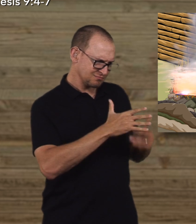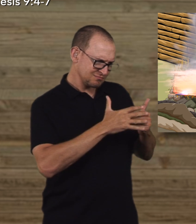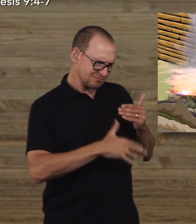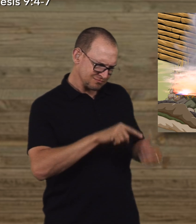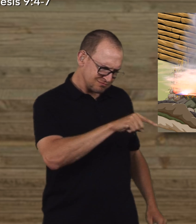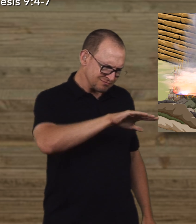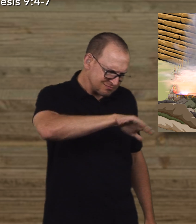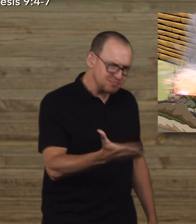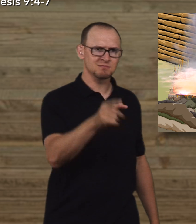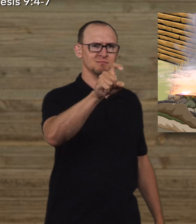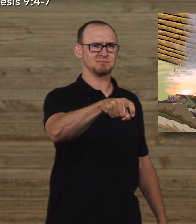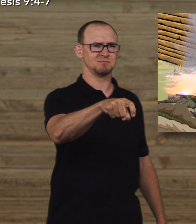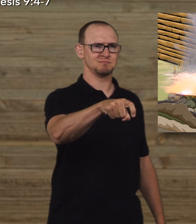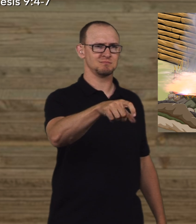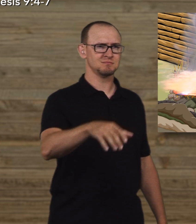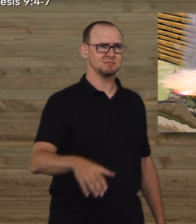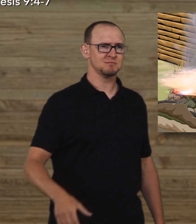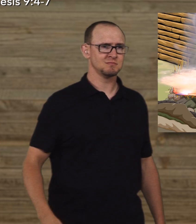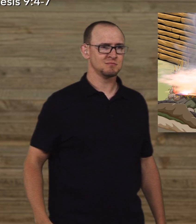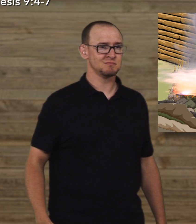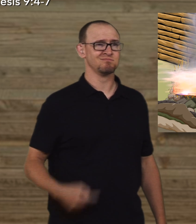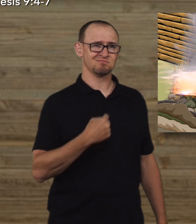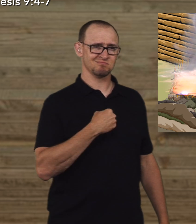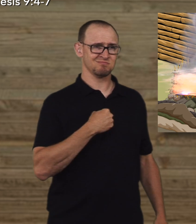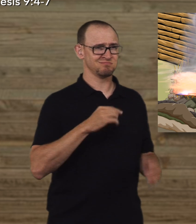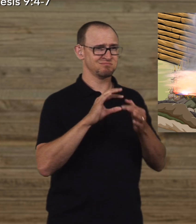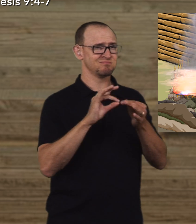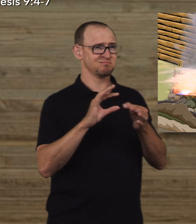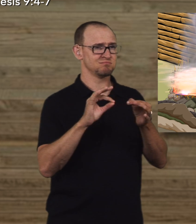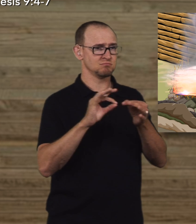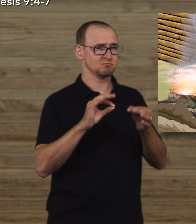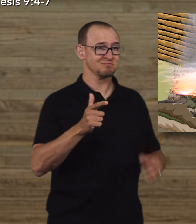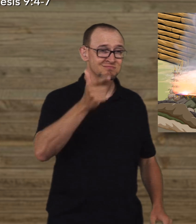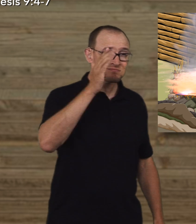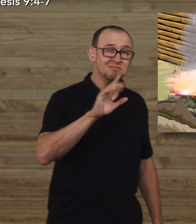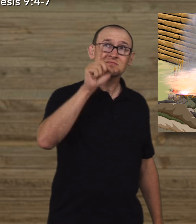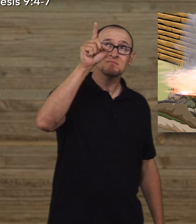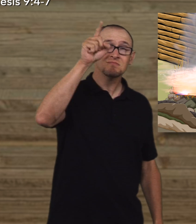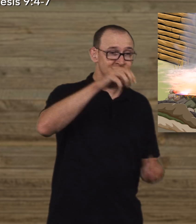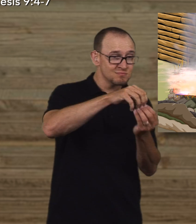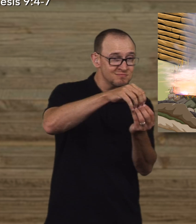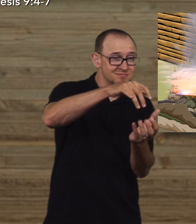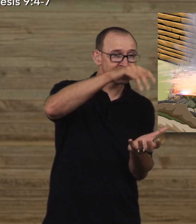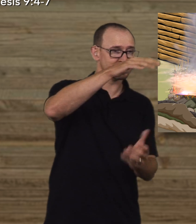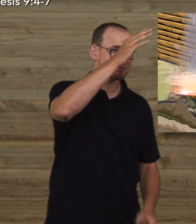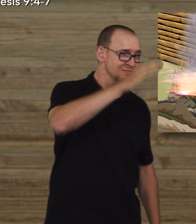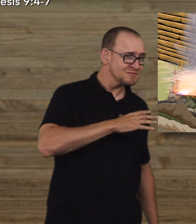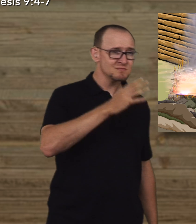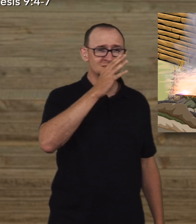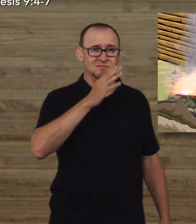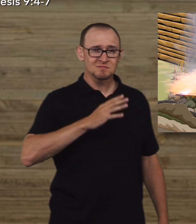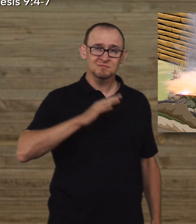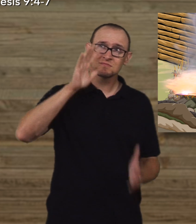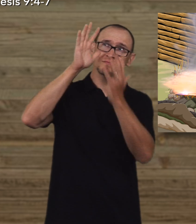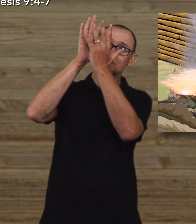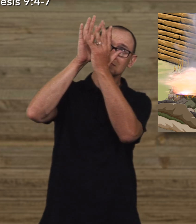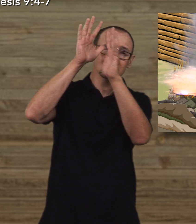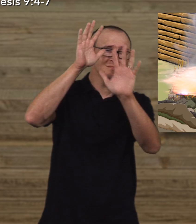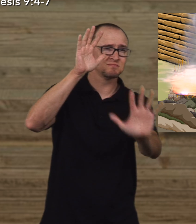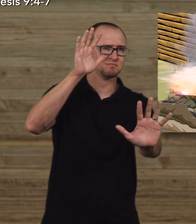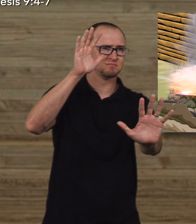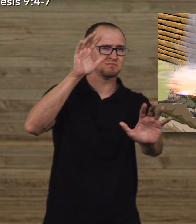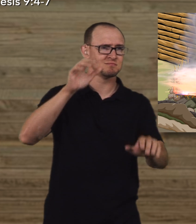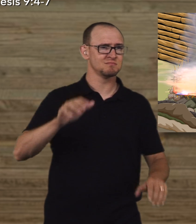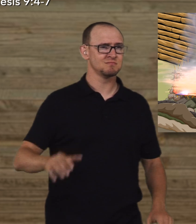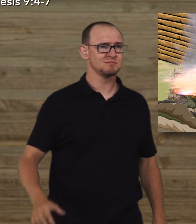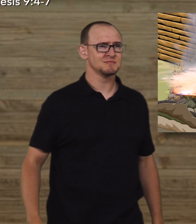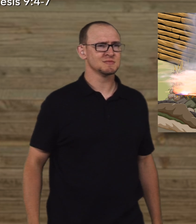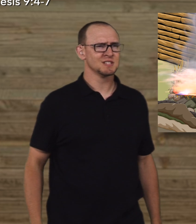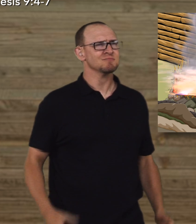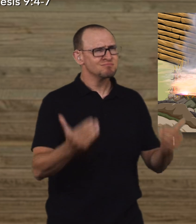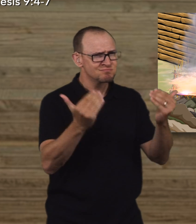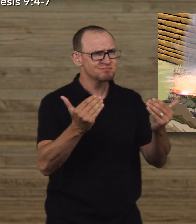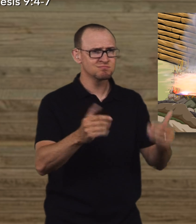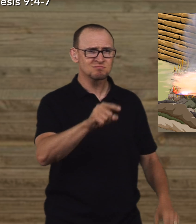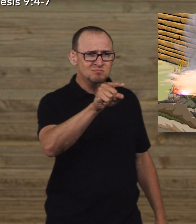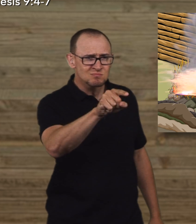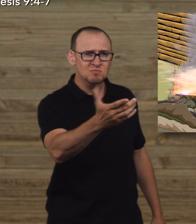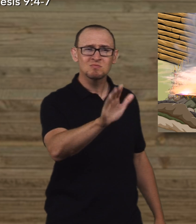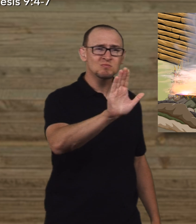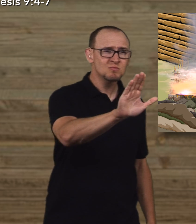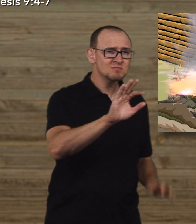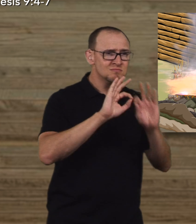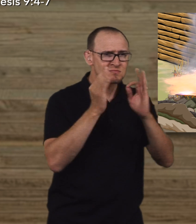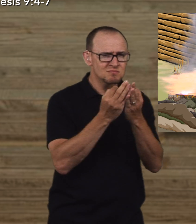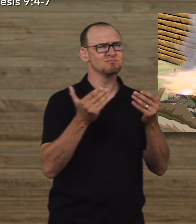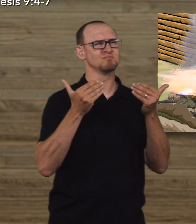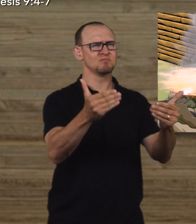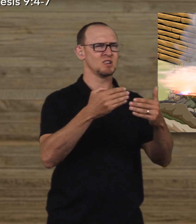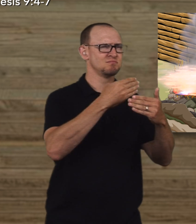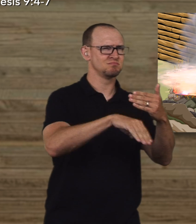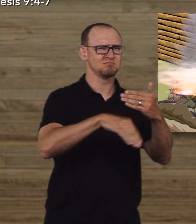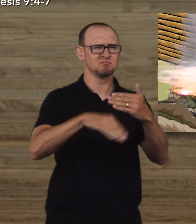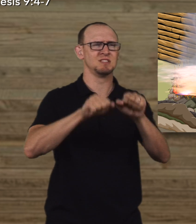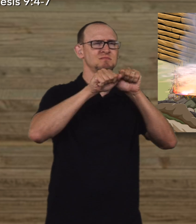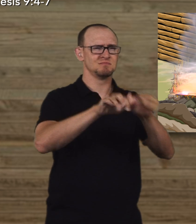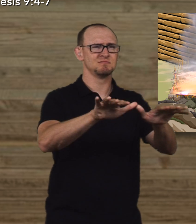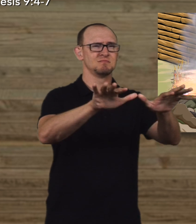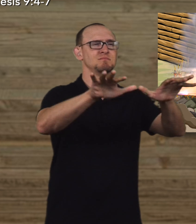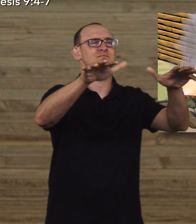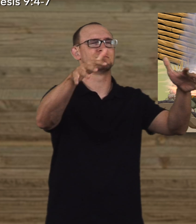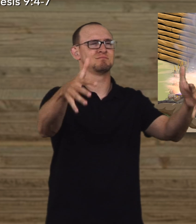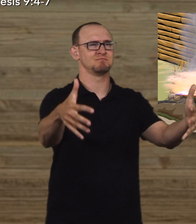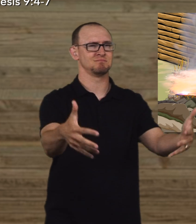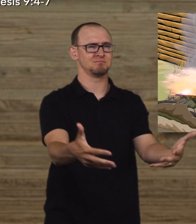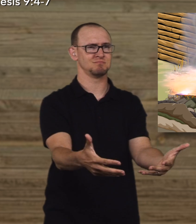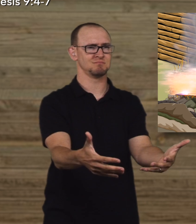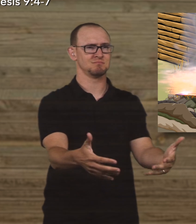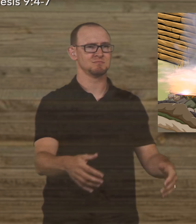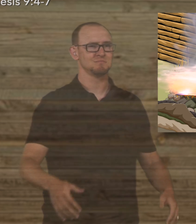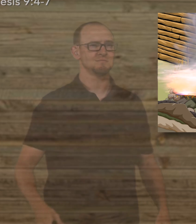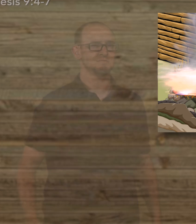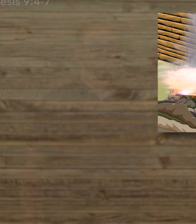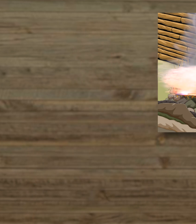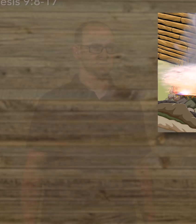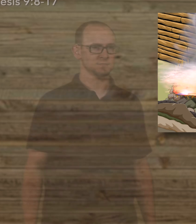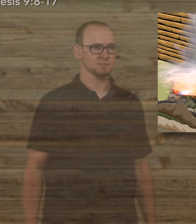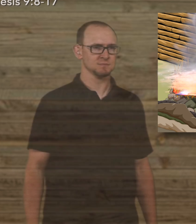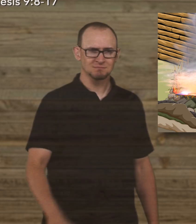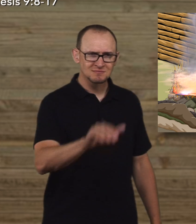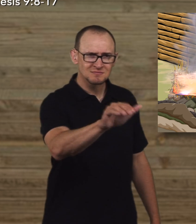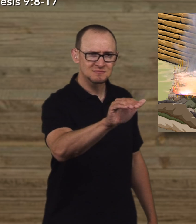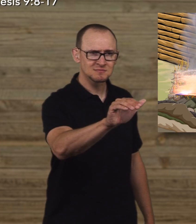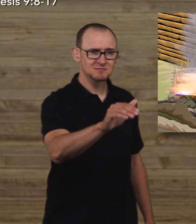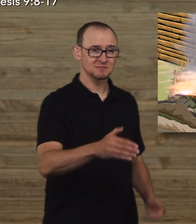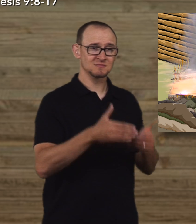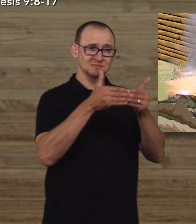for in His own image God has made mankind. But as for you, be fruitful and multiply; spread out across the earth and multiply upon it.”